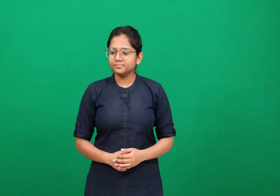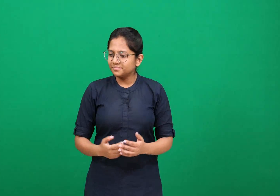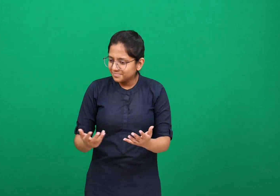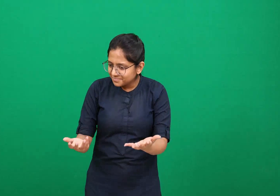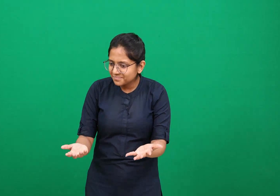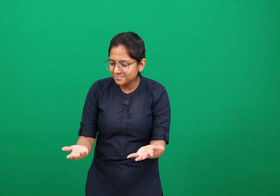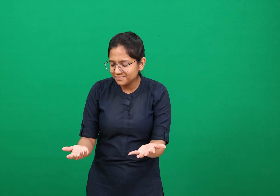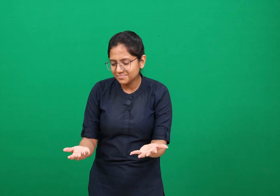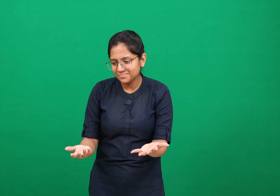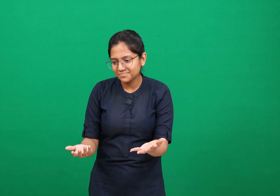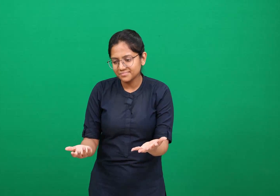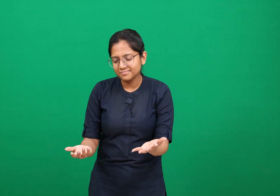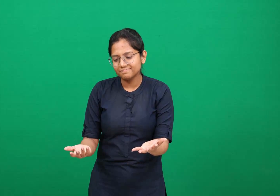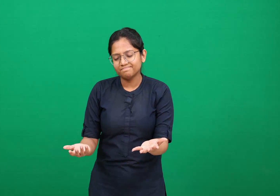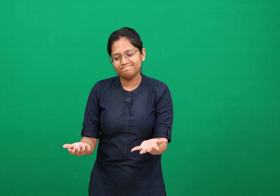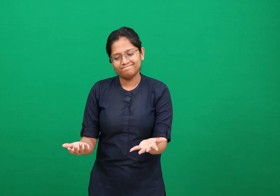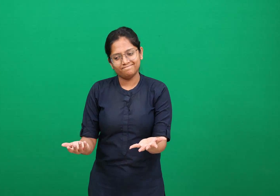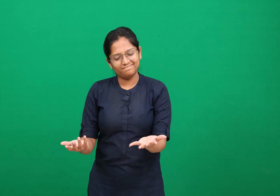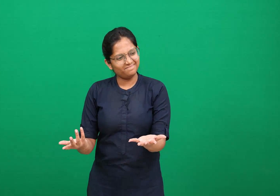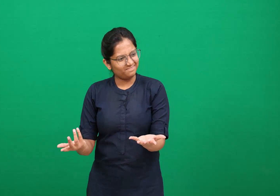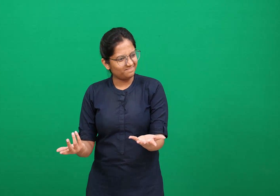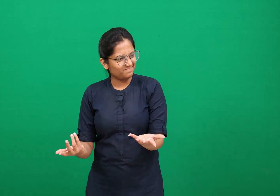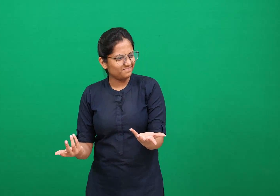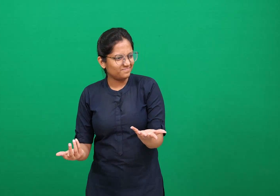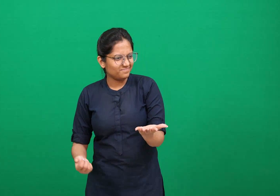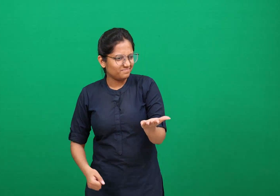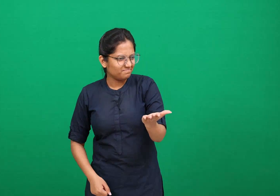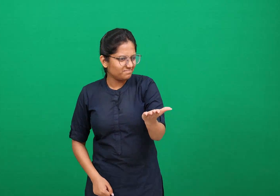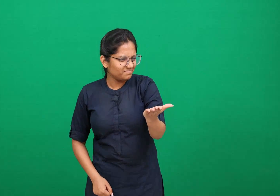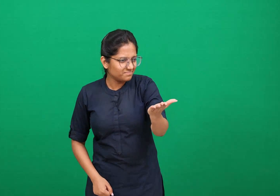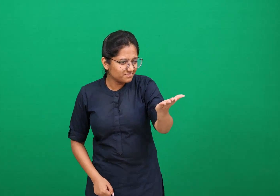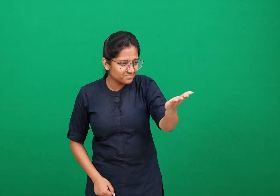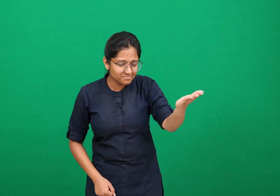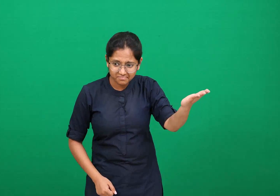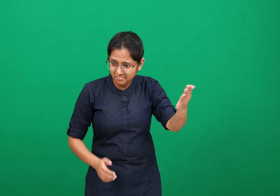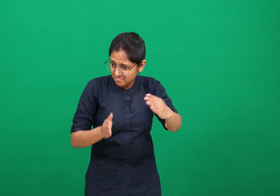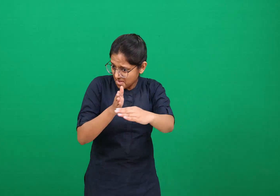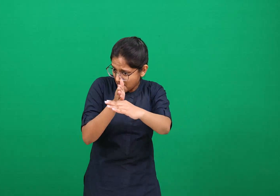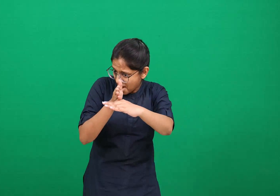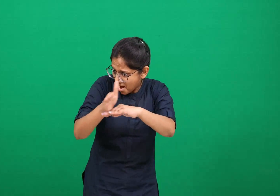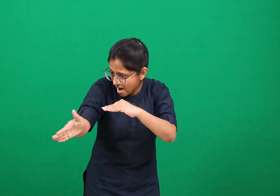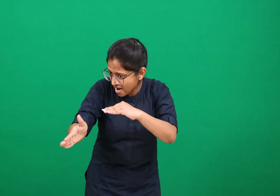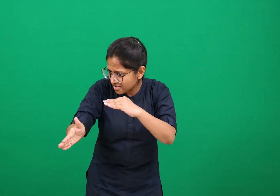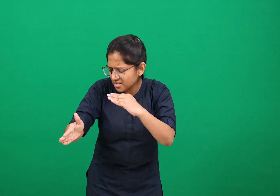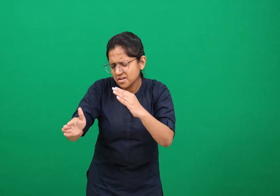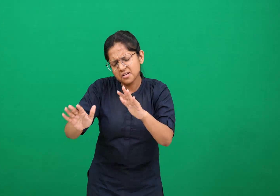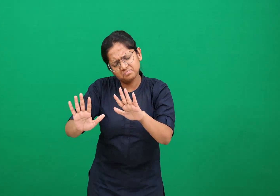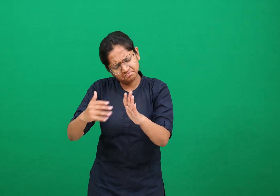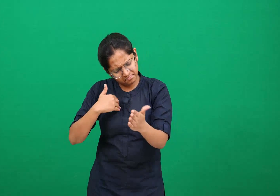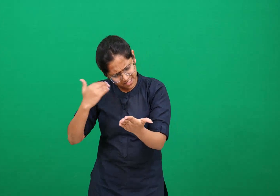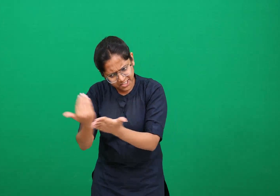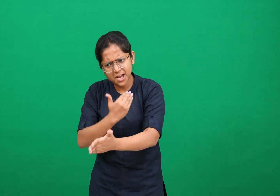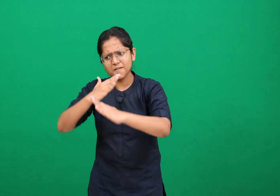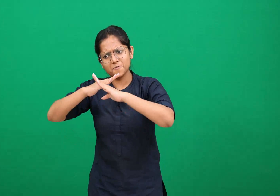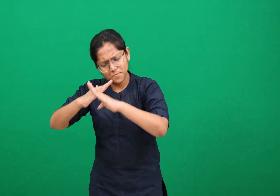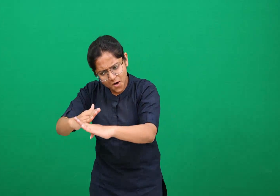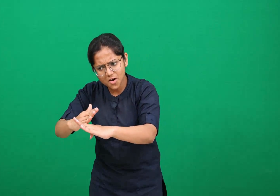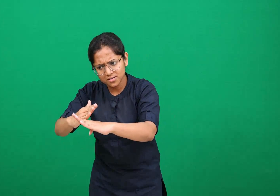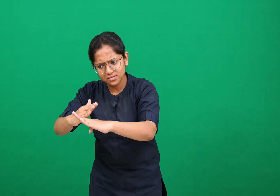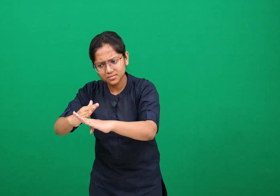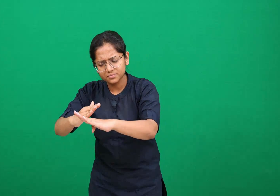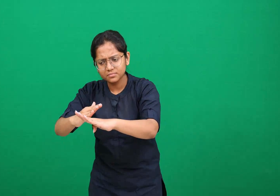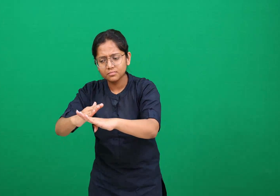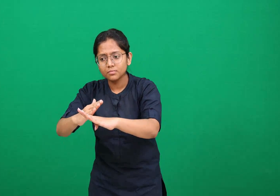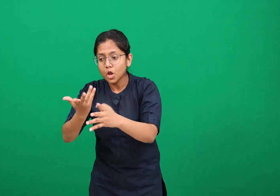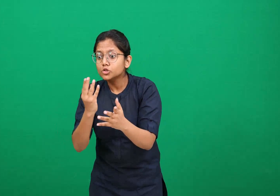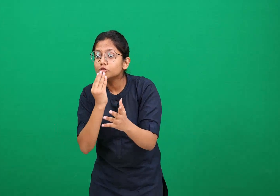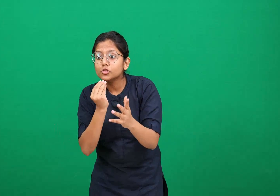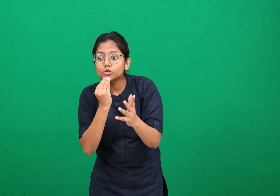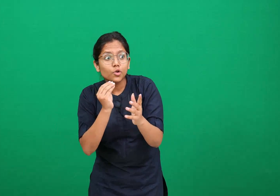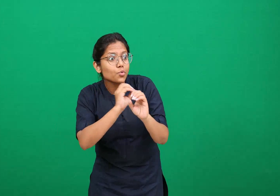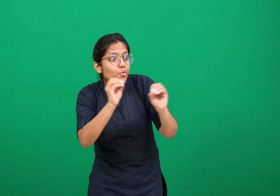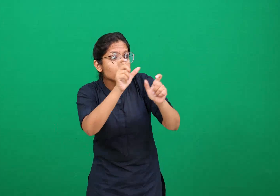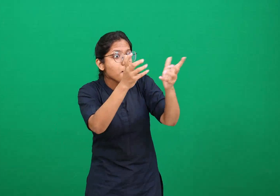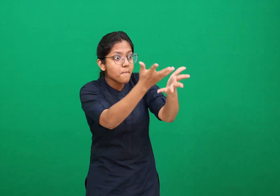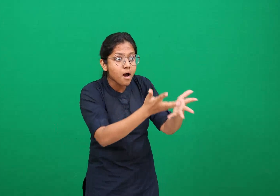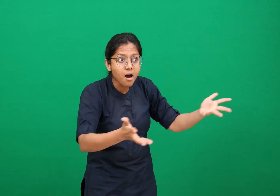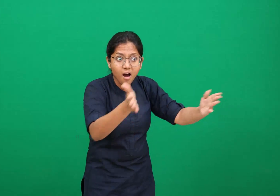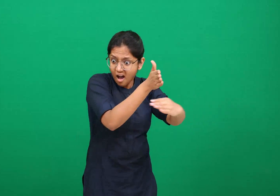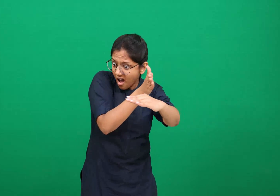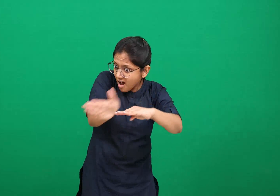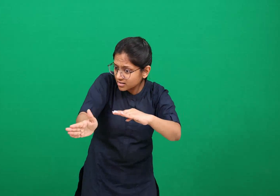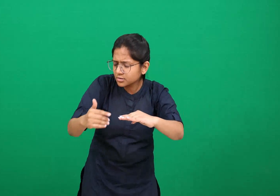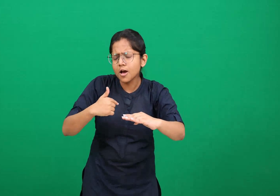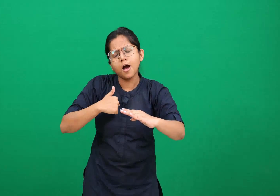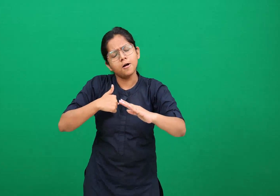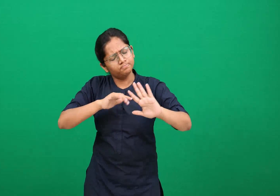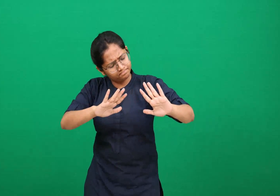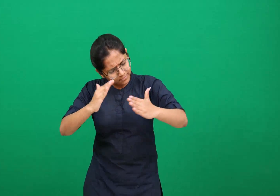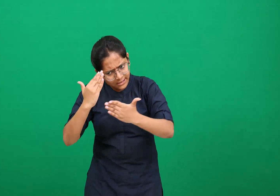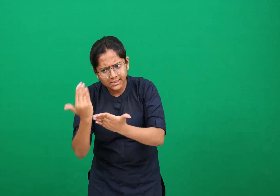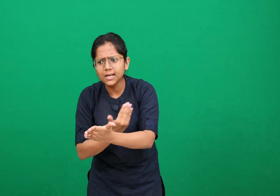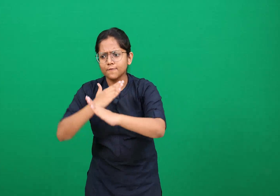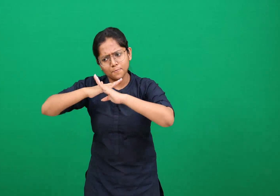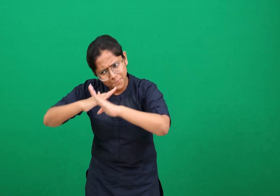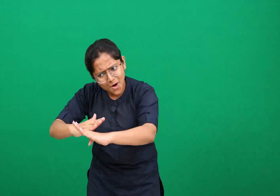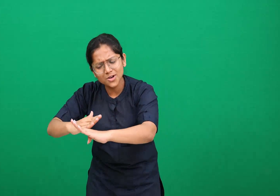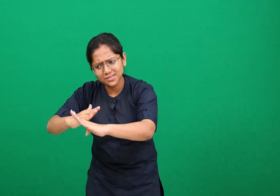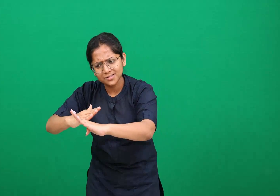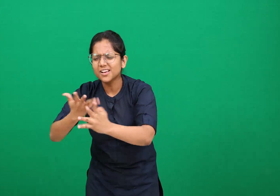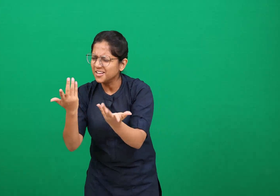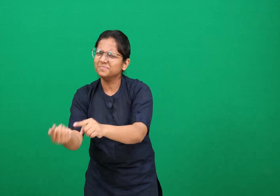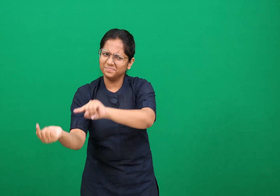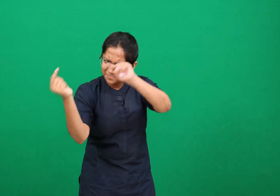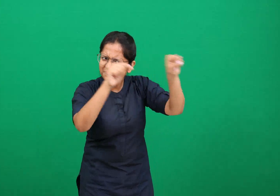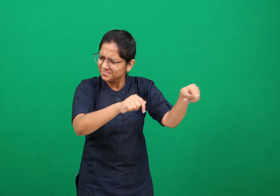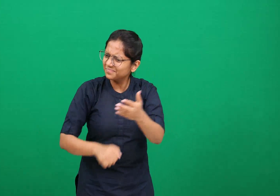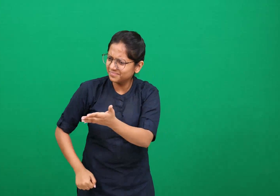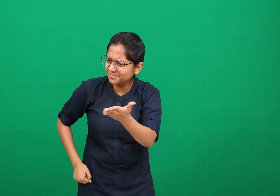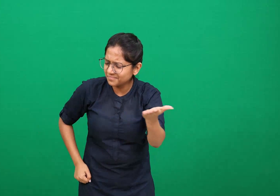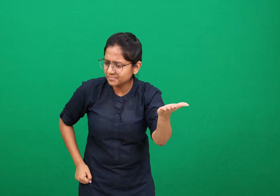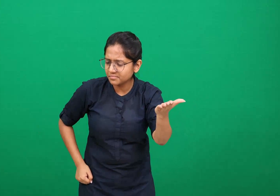I will rescue you from your own people and from the Gentiles.